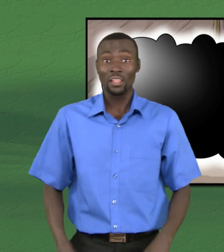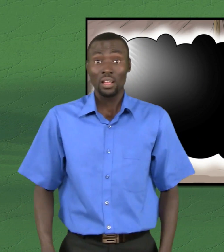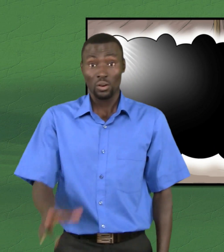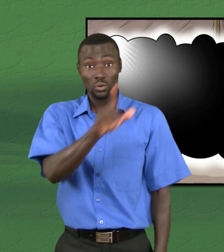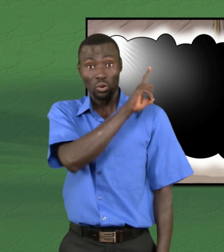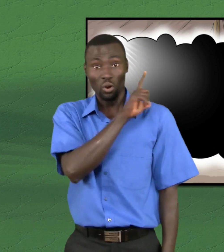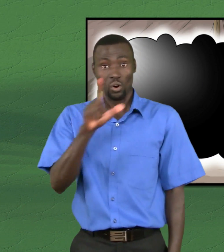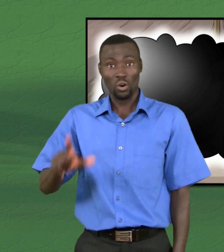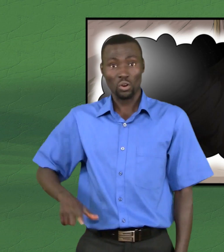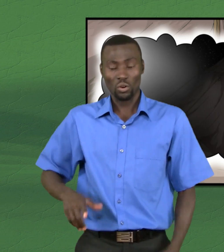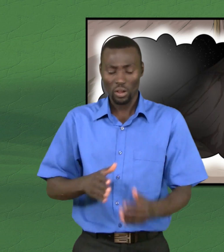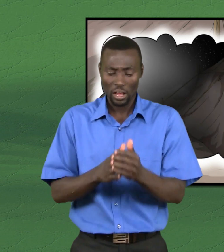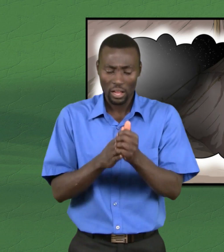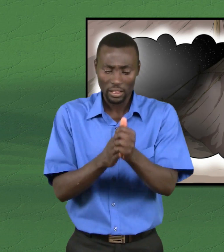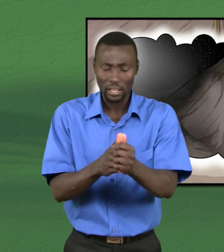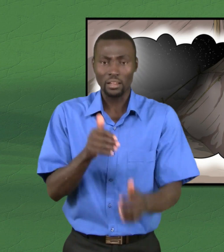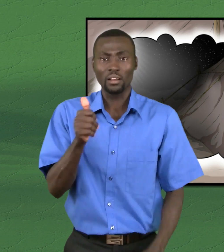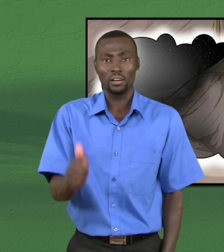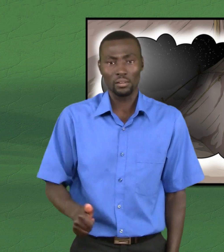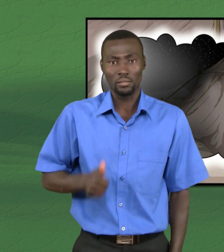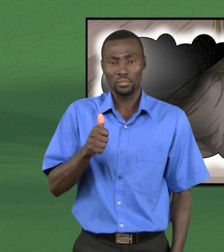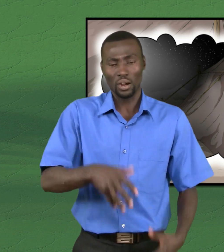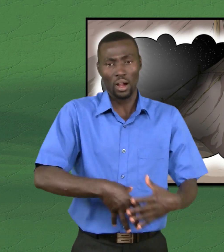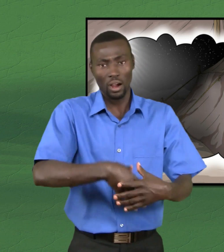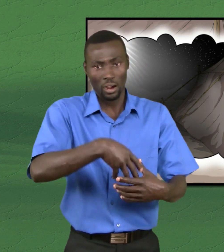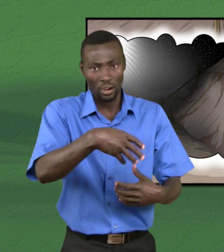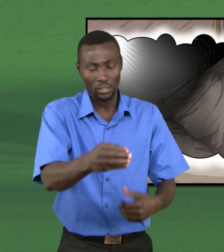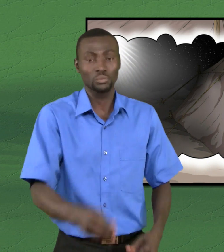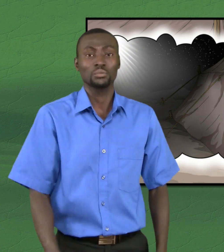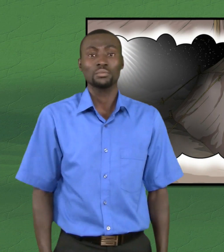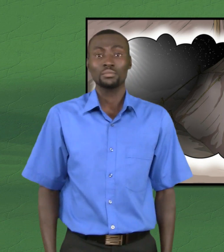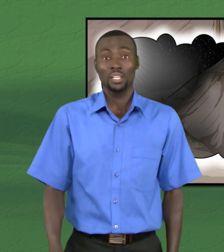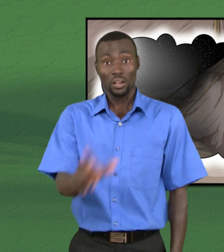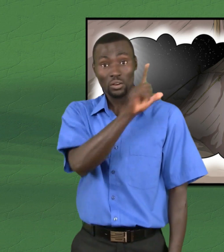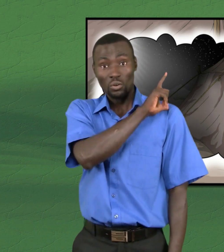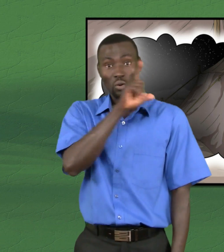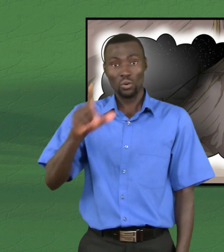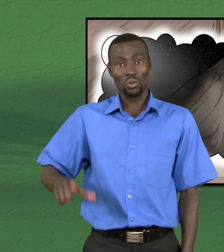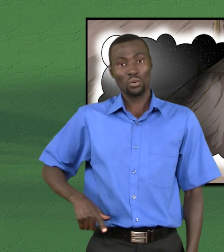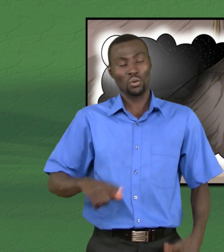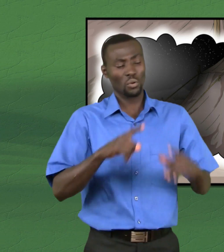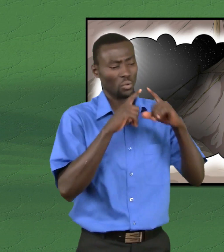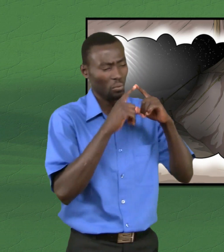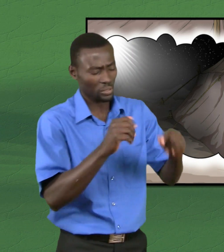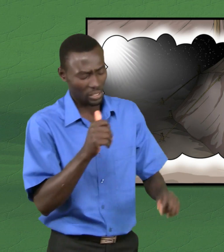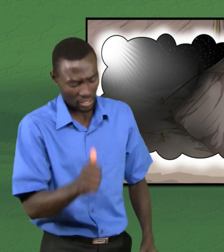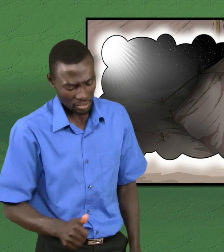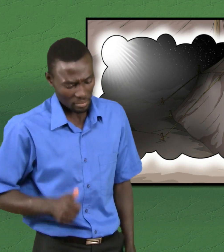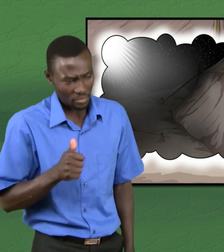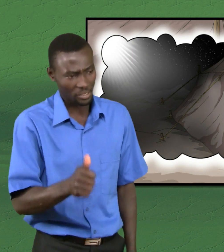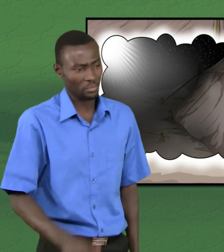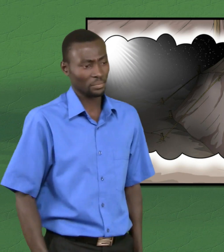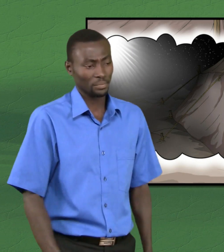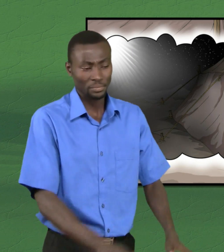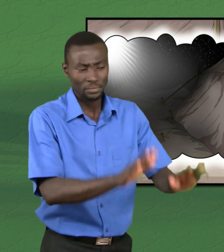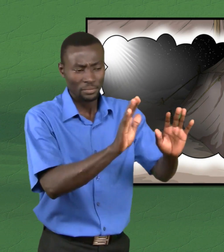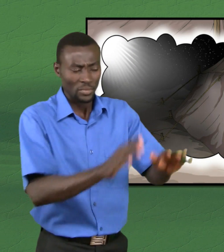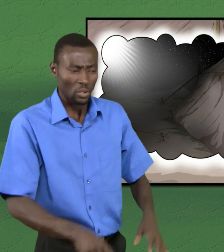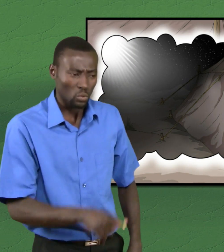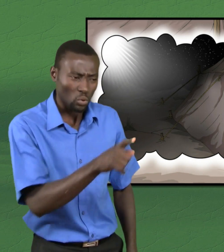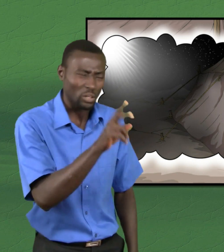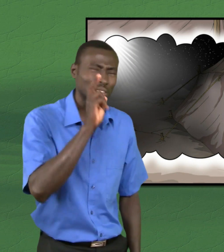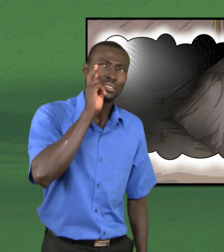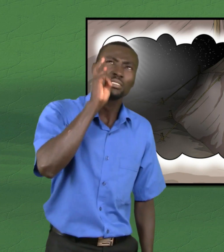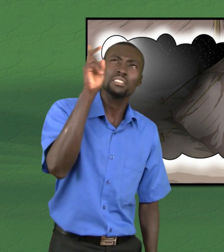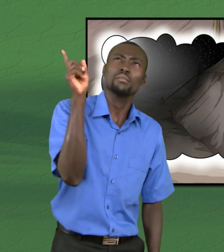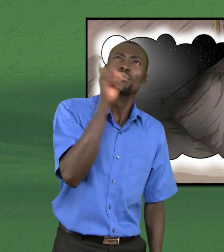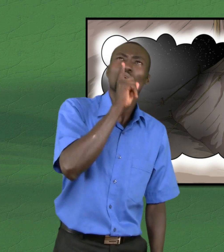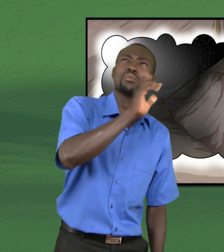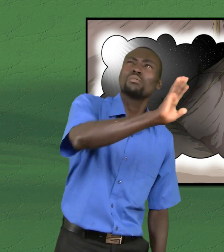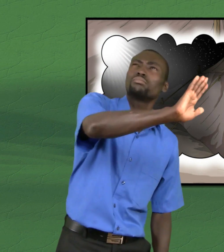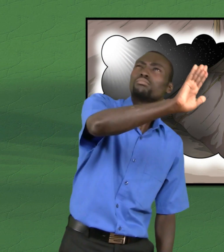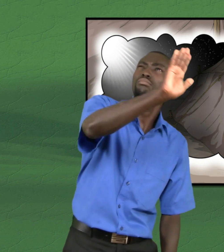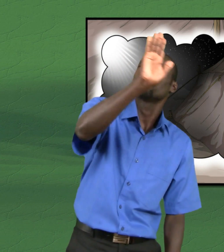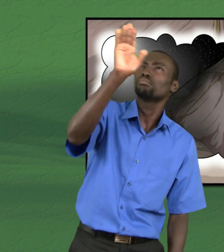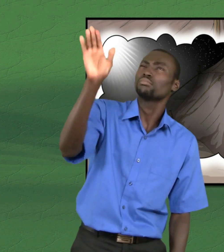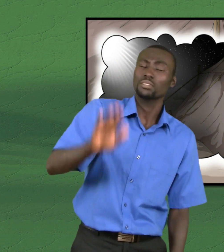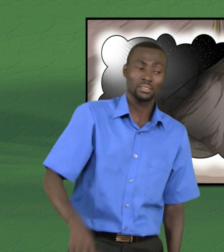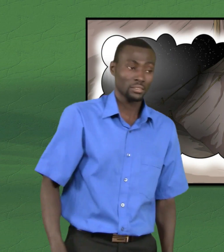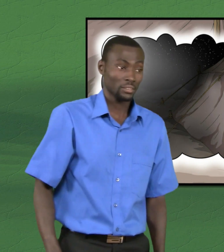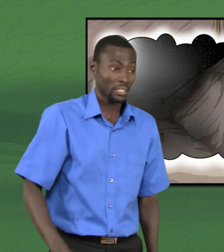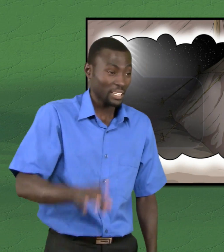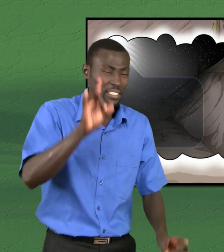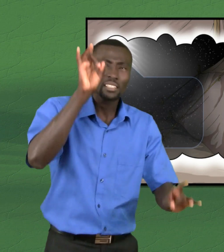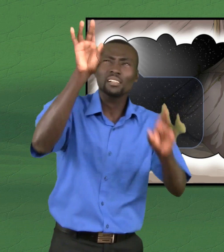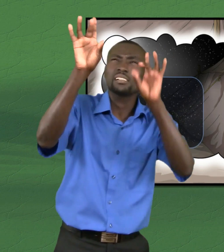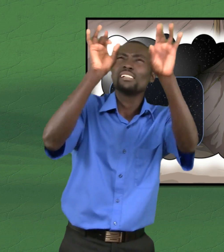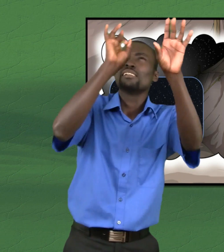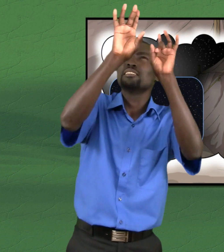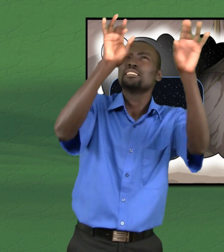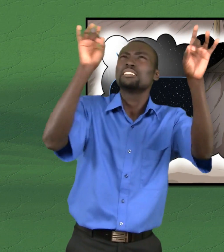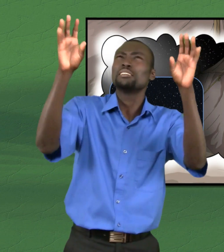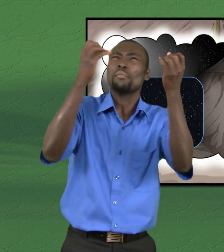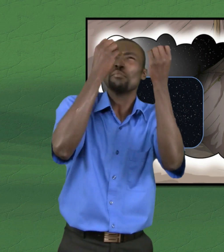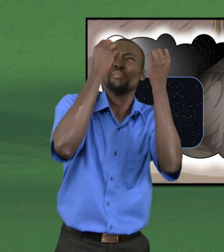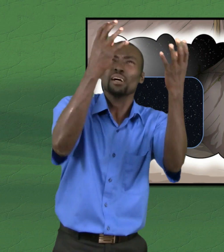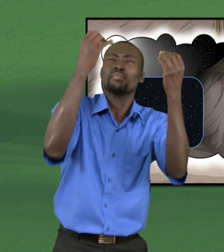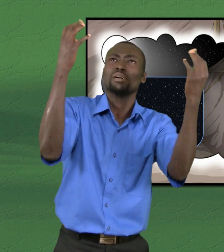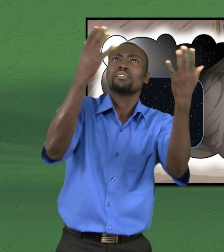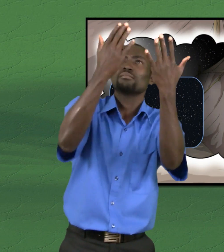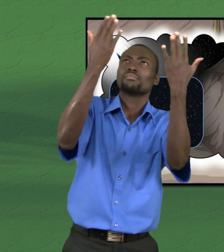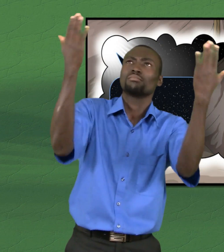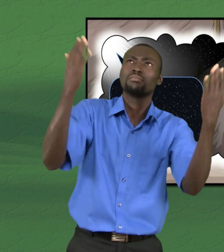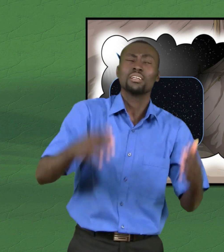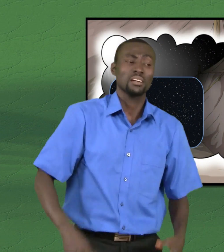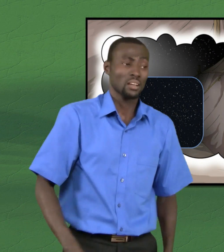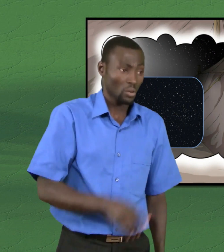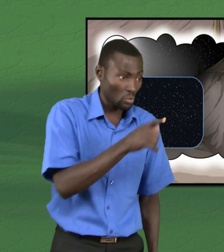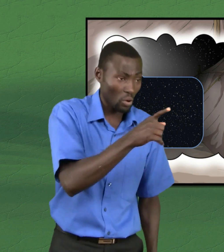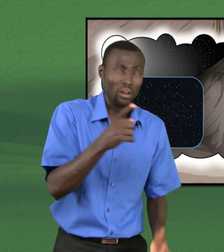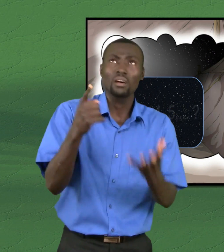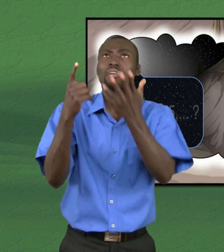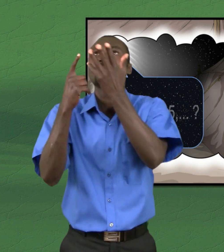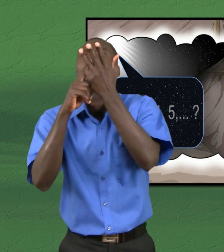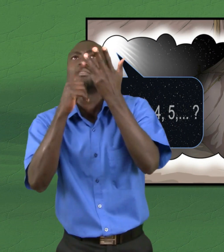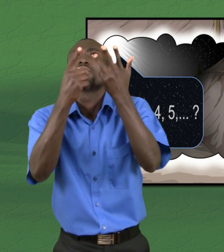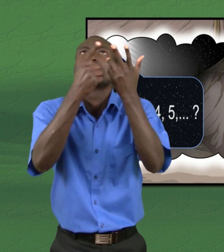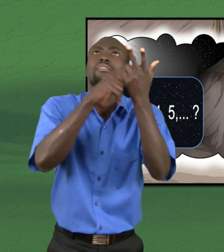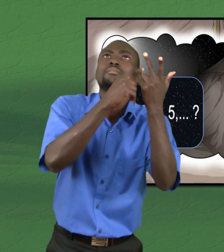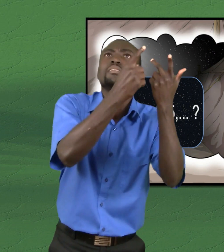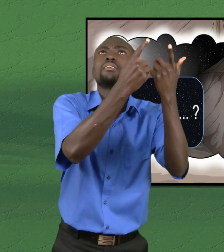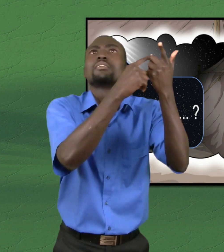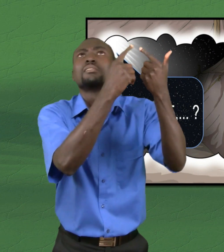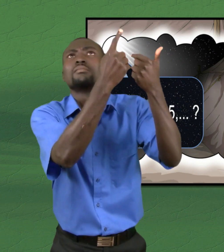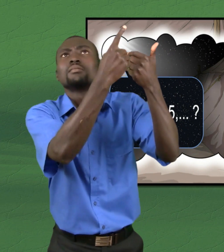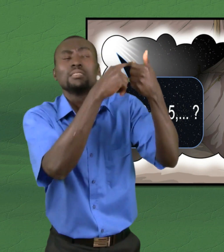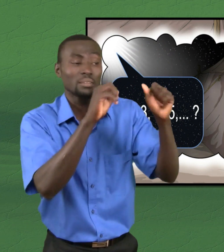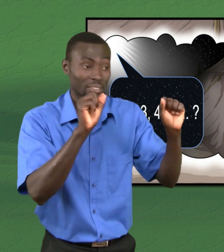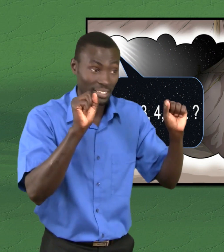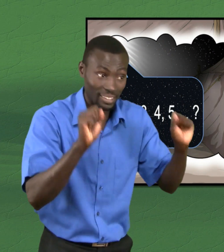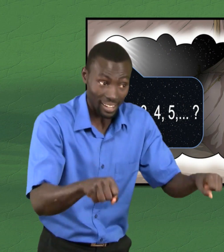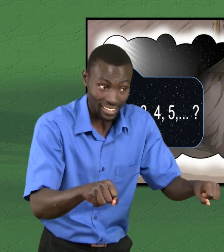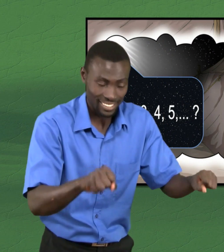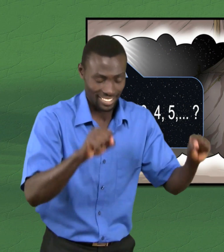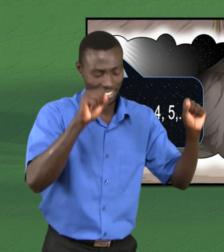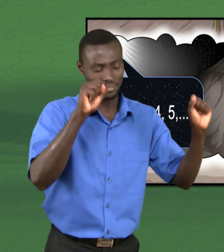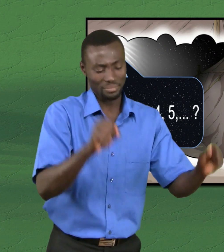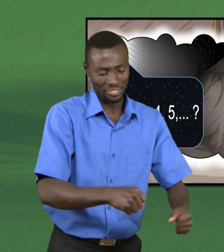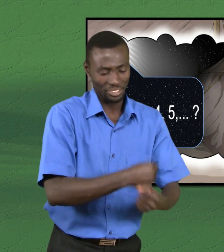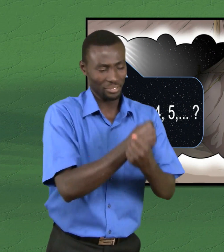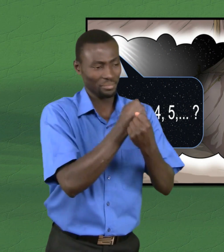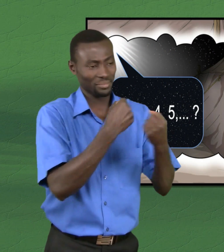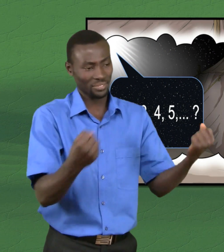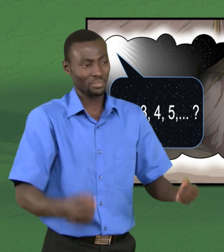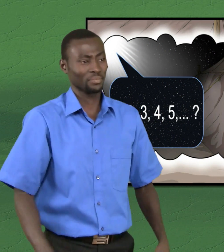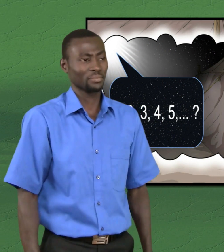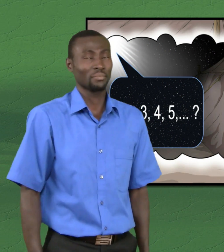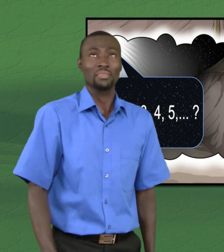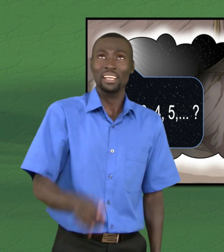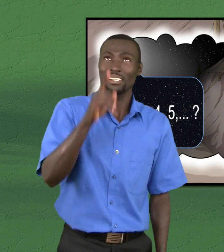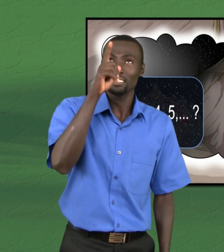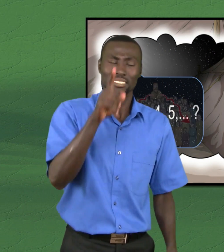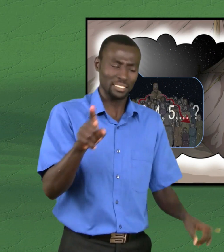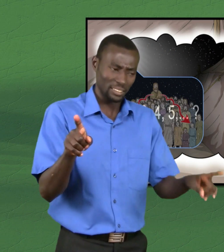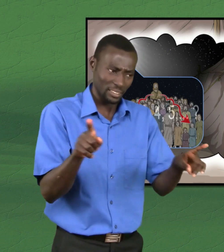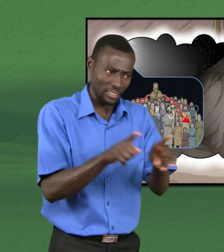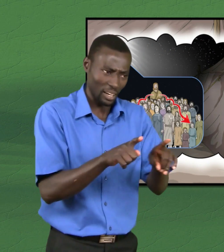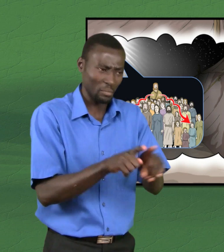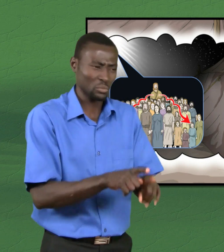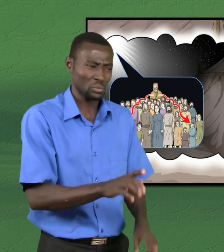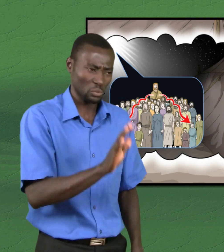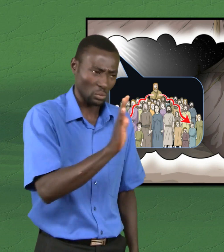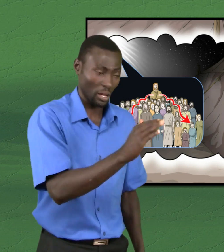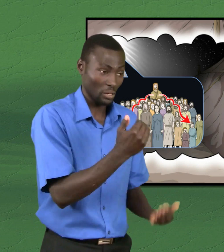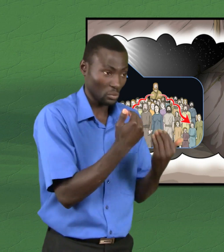And the LORD took him outside and said, “Now look to the heavens and count the stars, if you are able.”